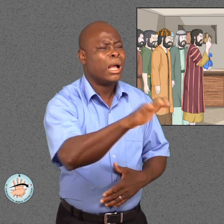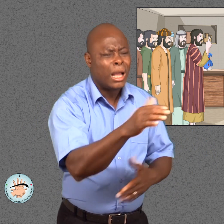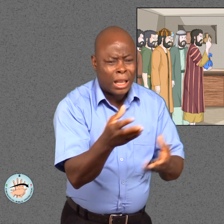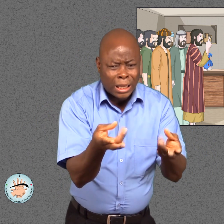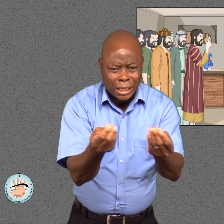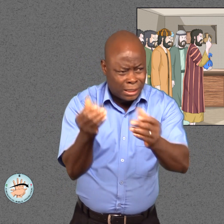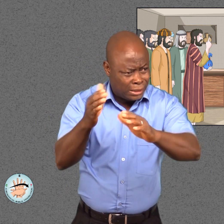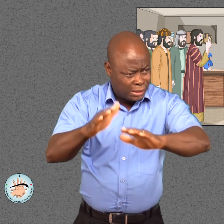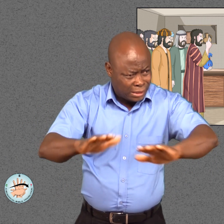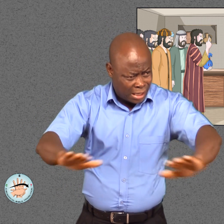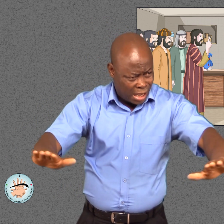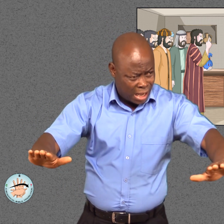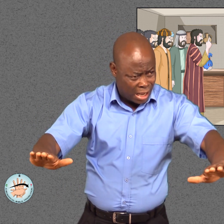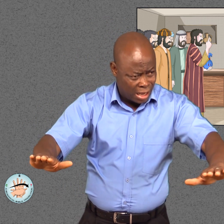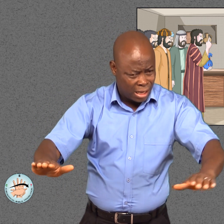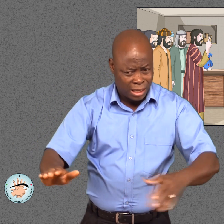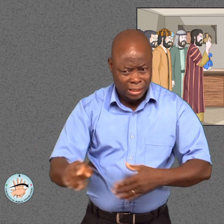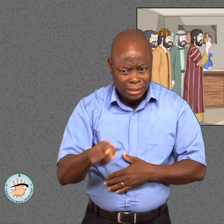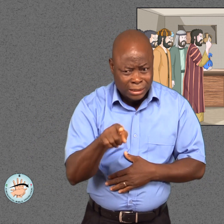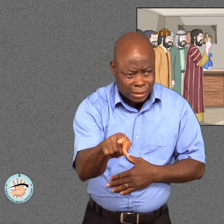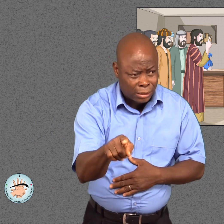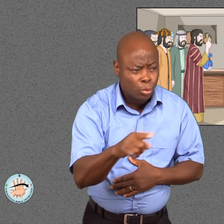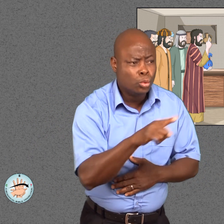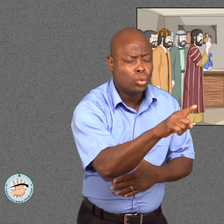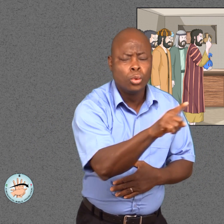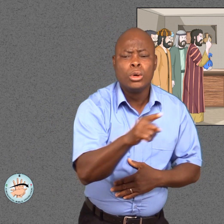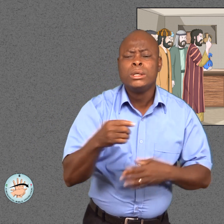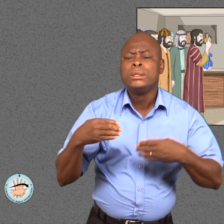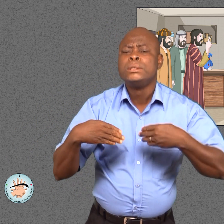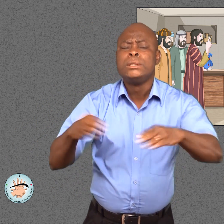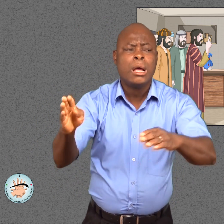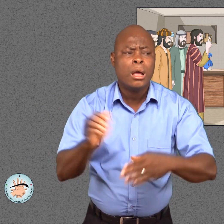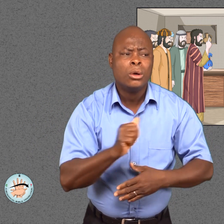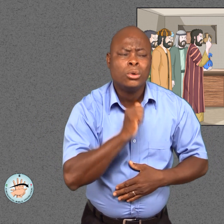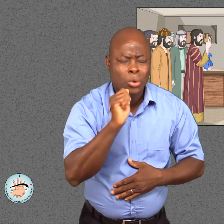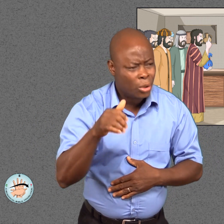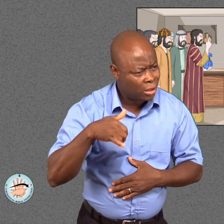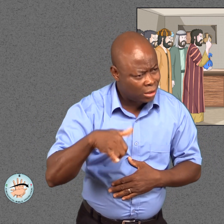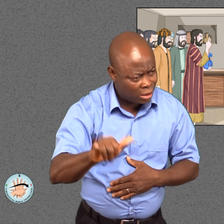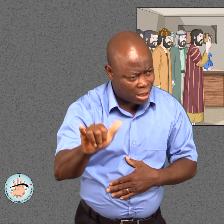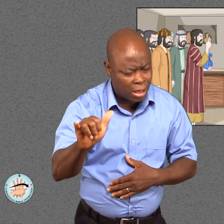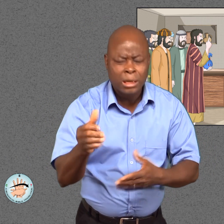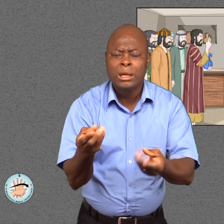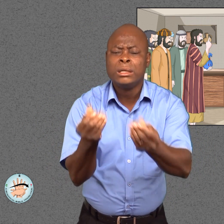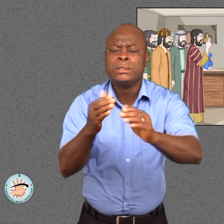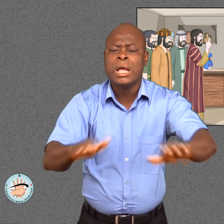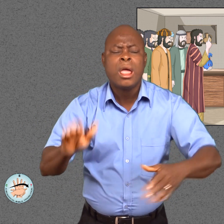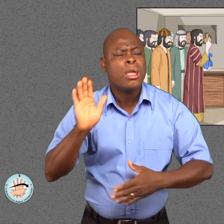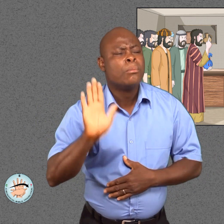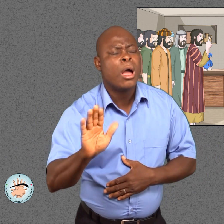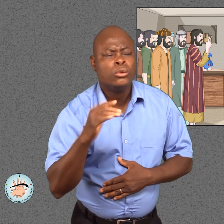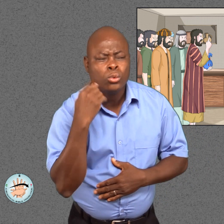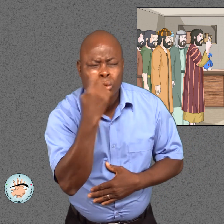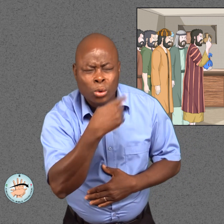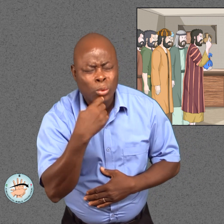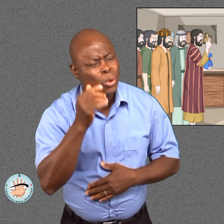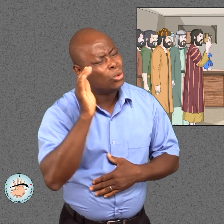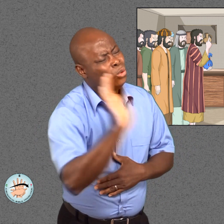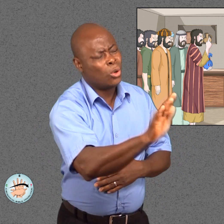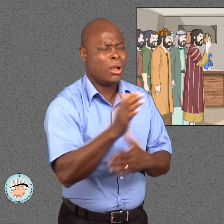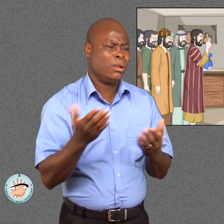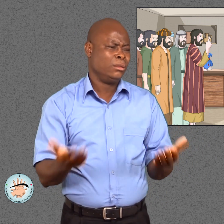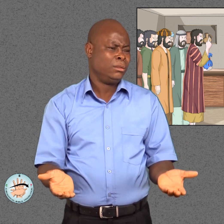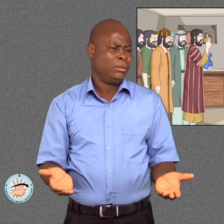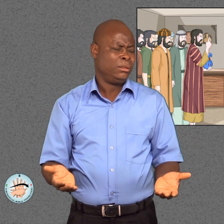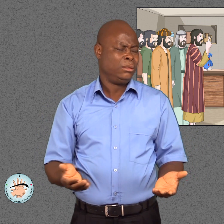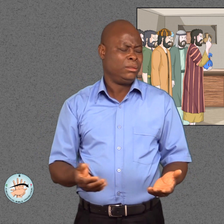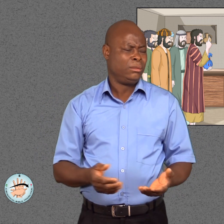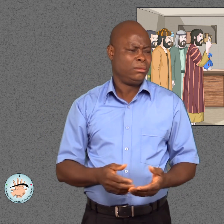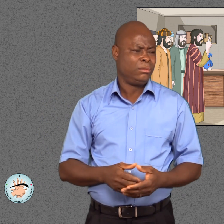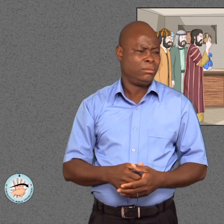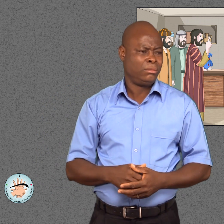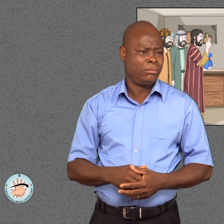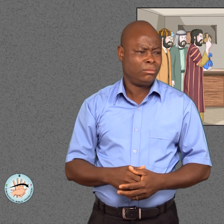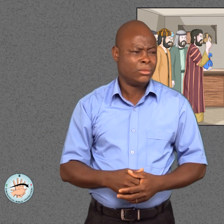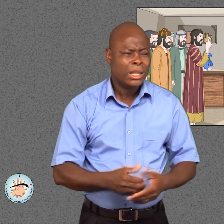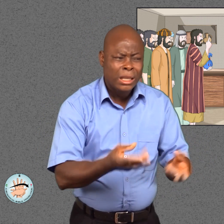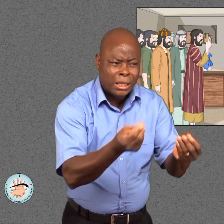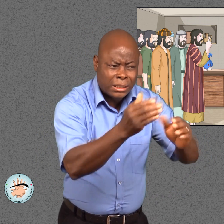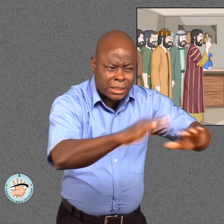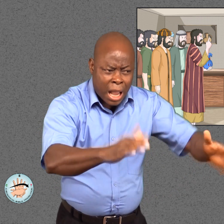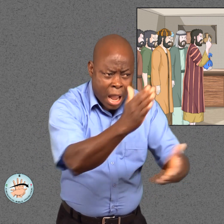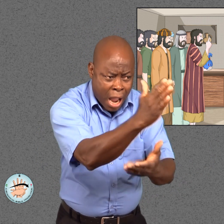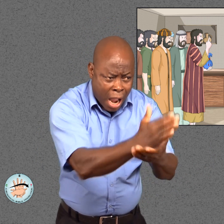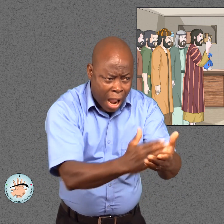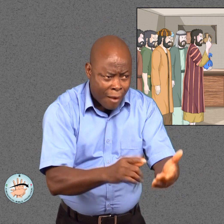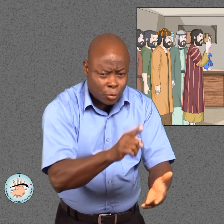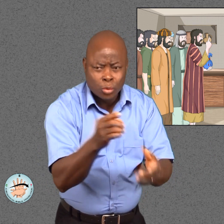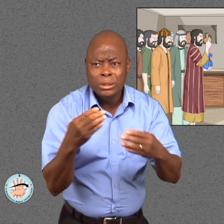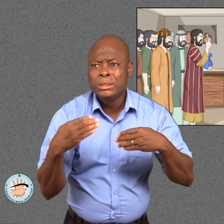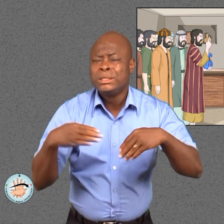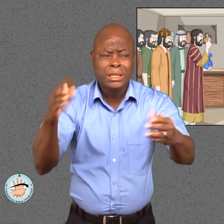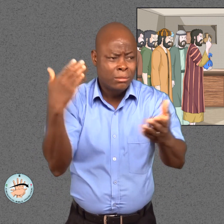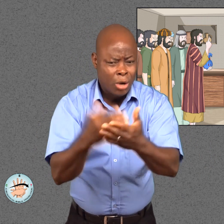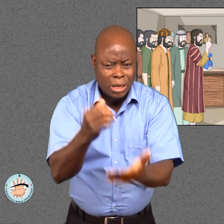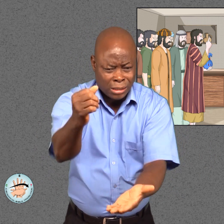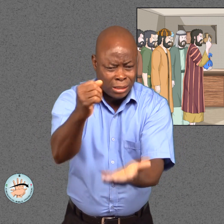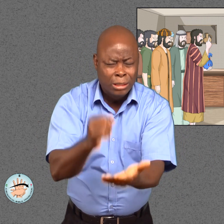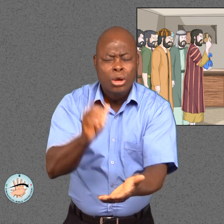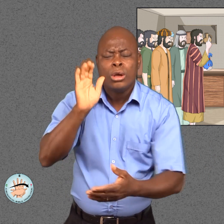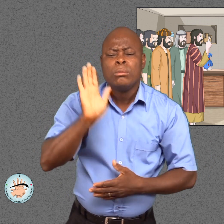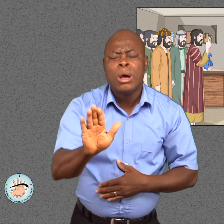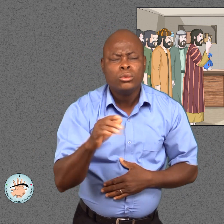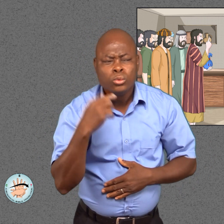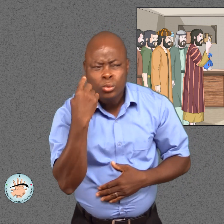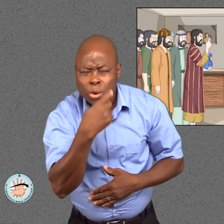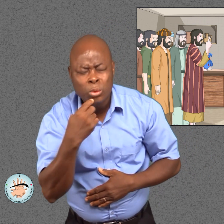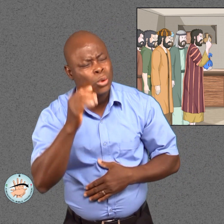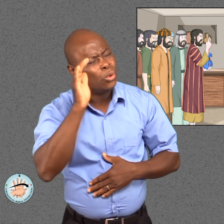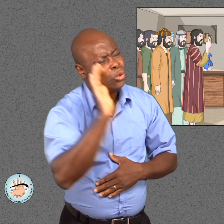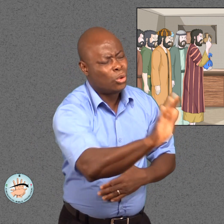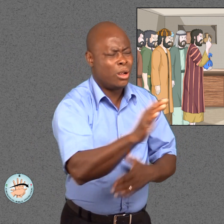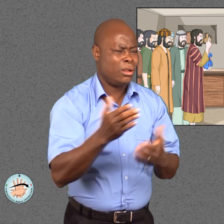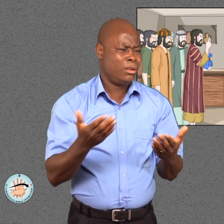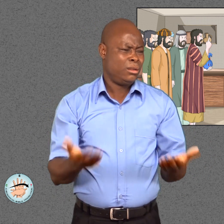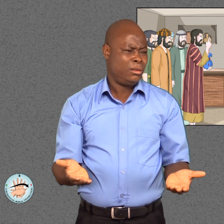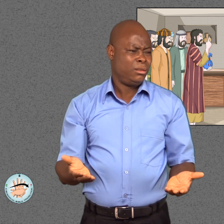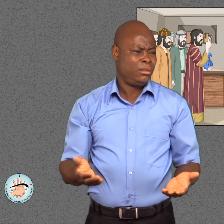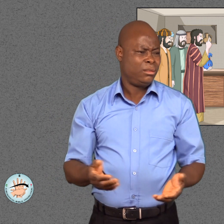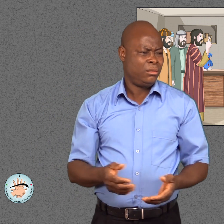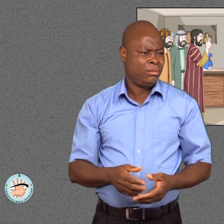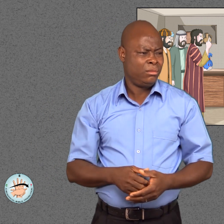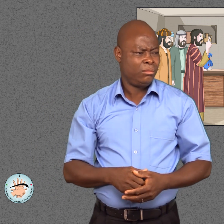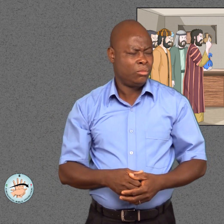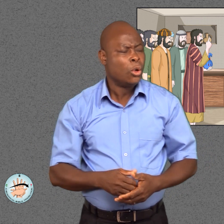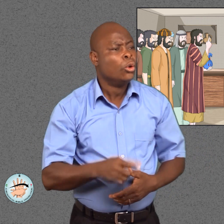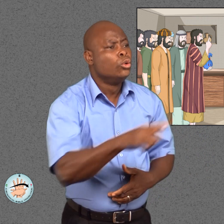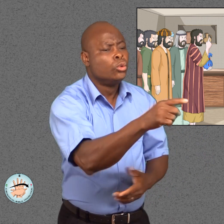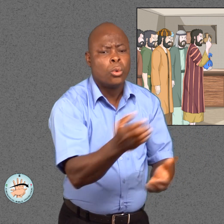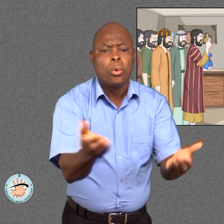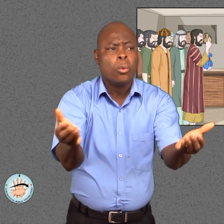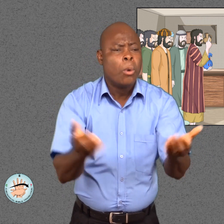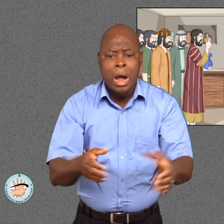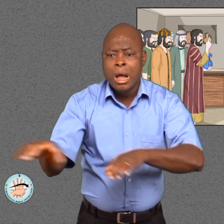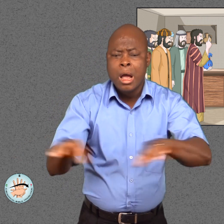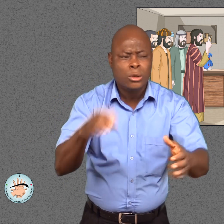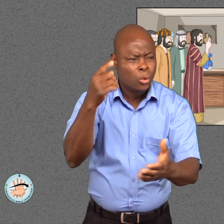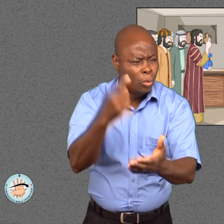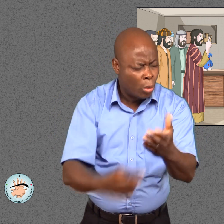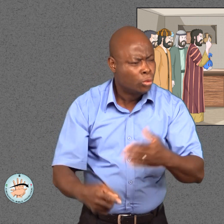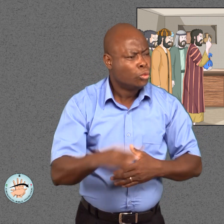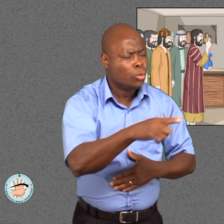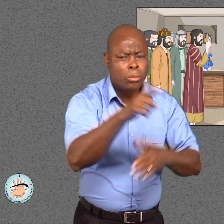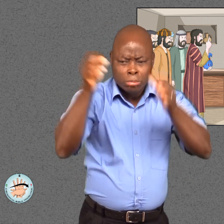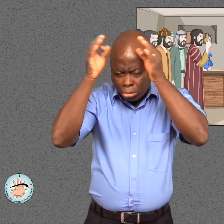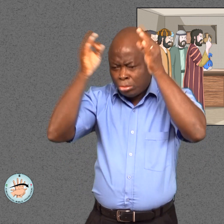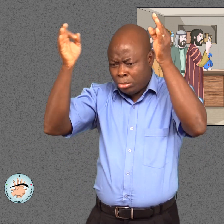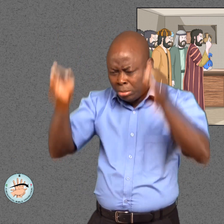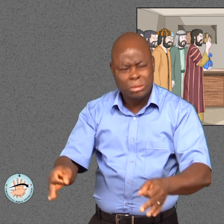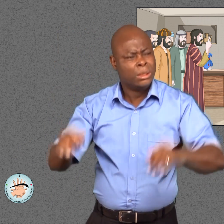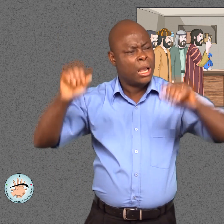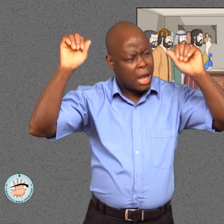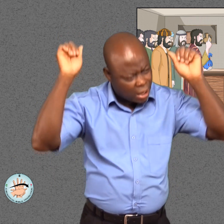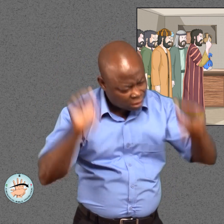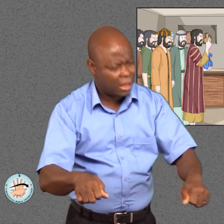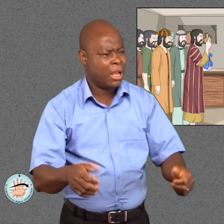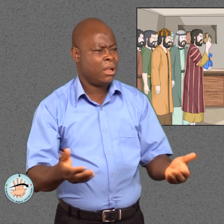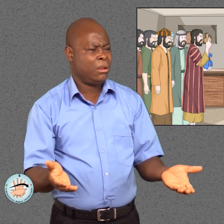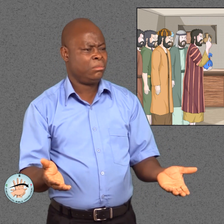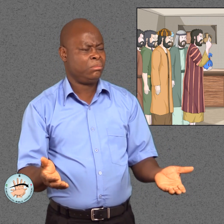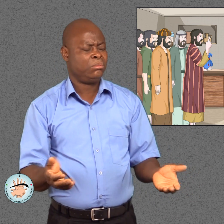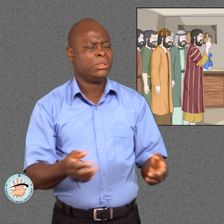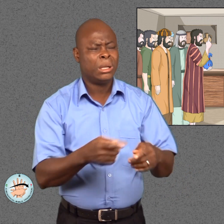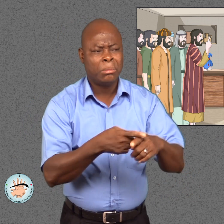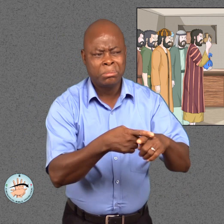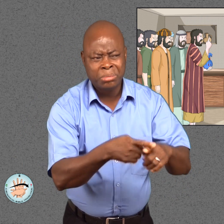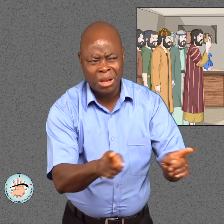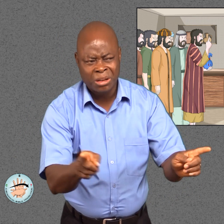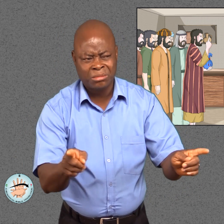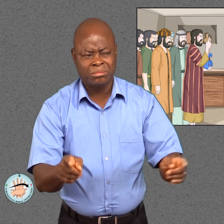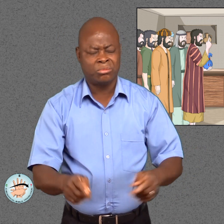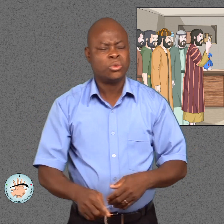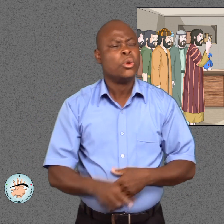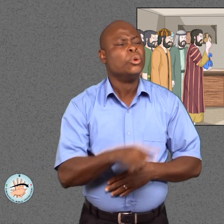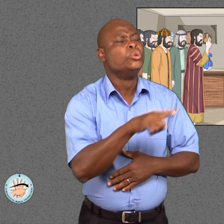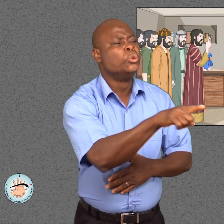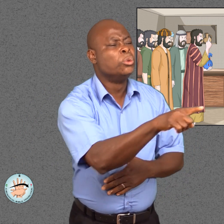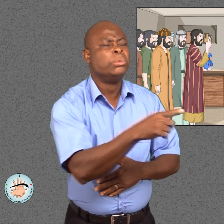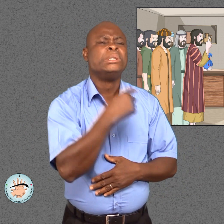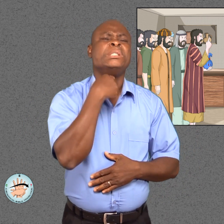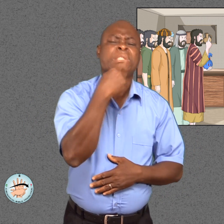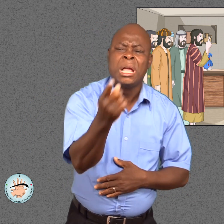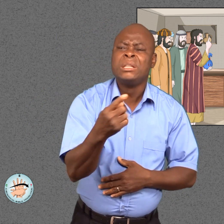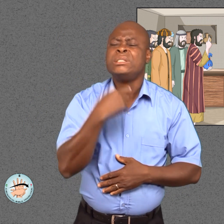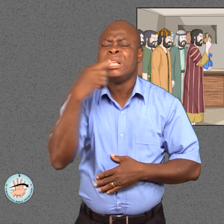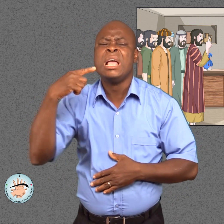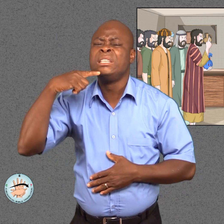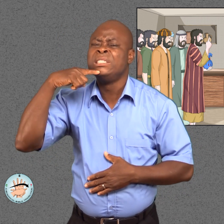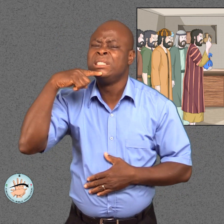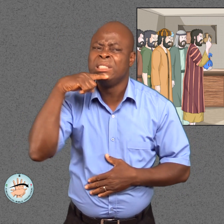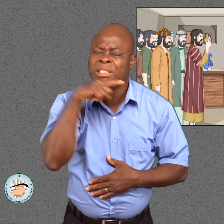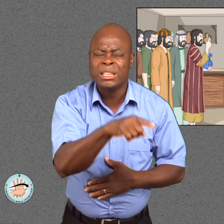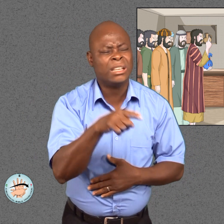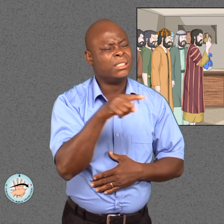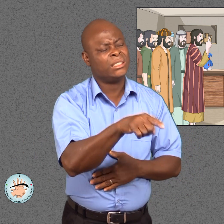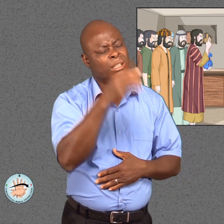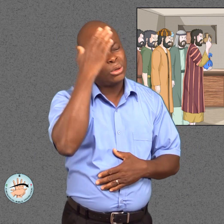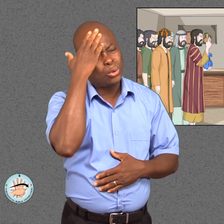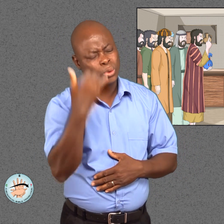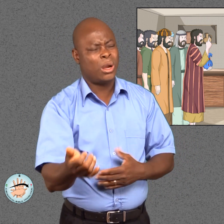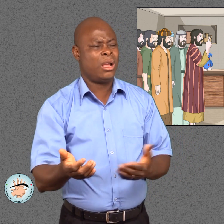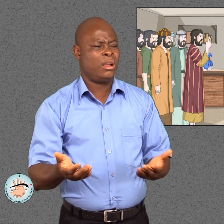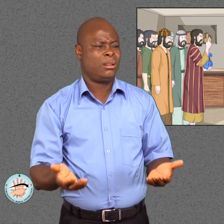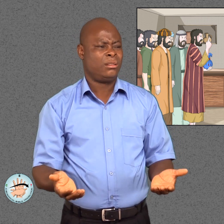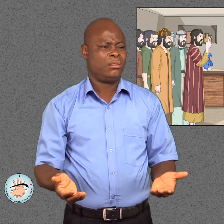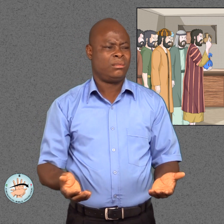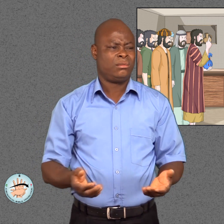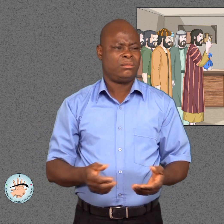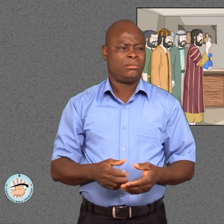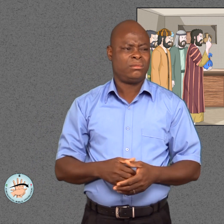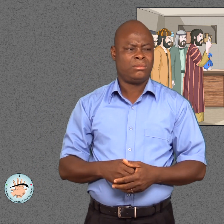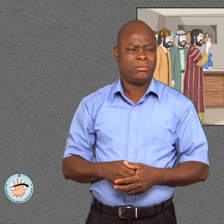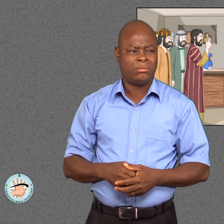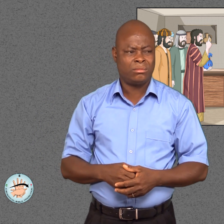Did it not belong to you before it was sold? And after it was sold, was it not at your disposal?